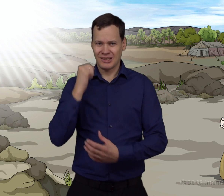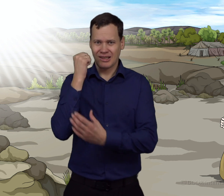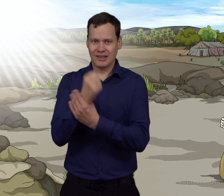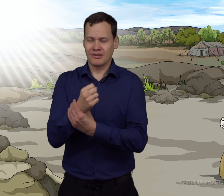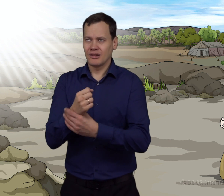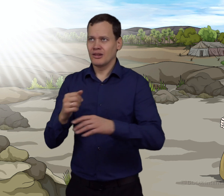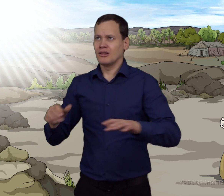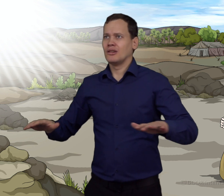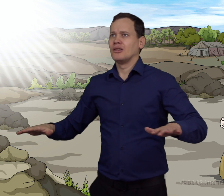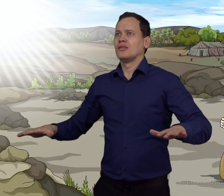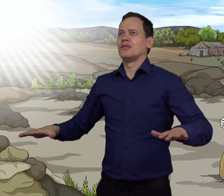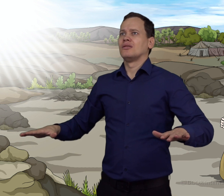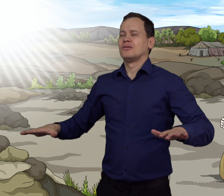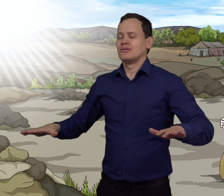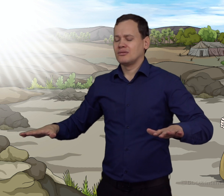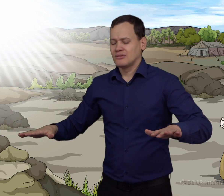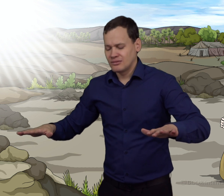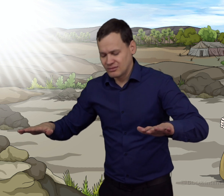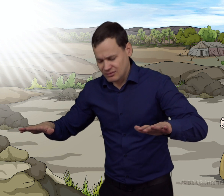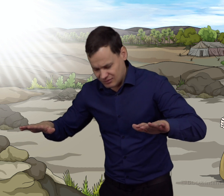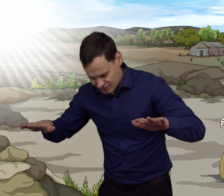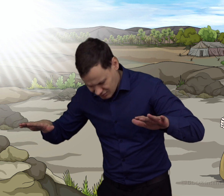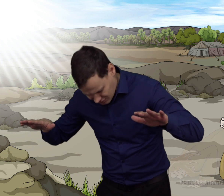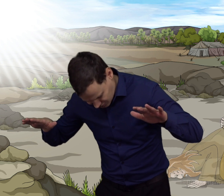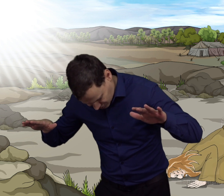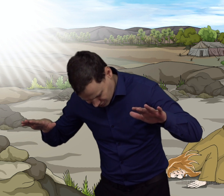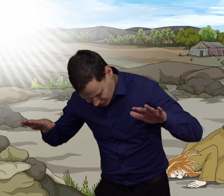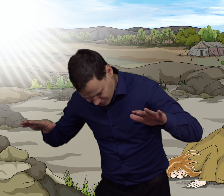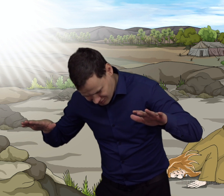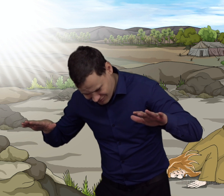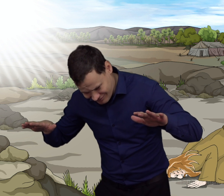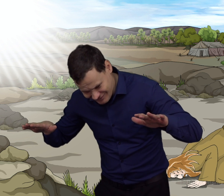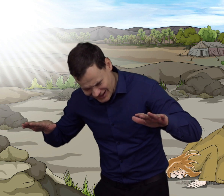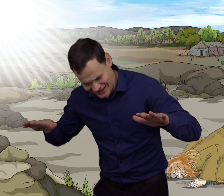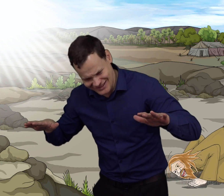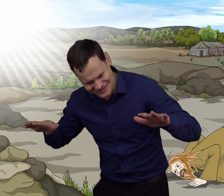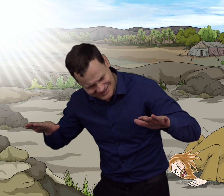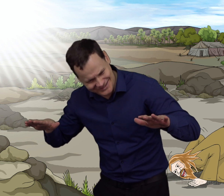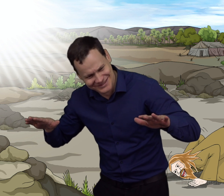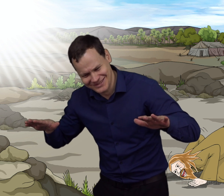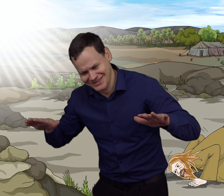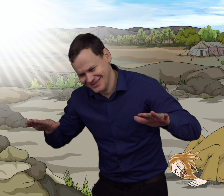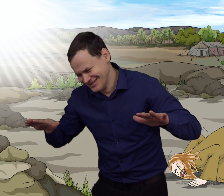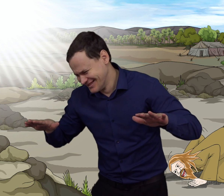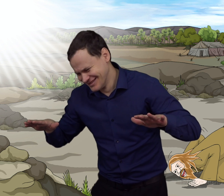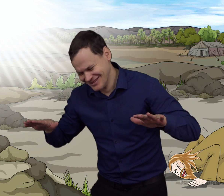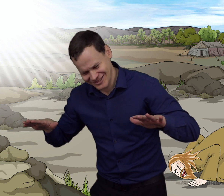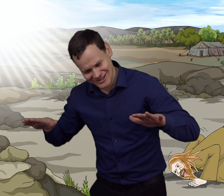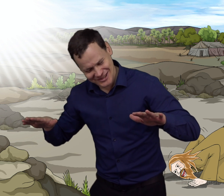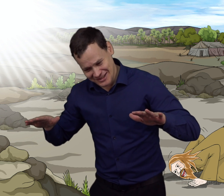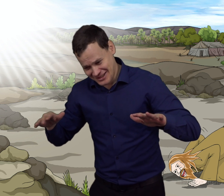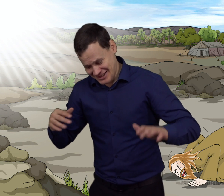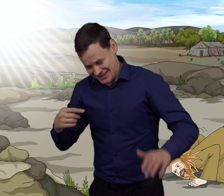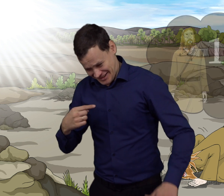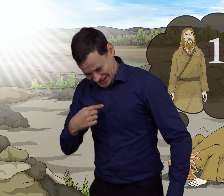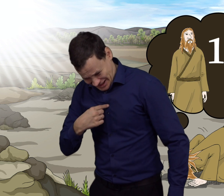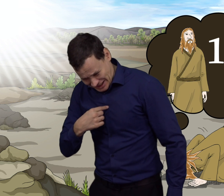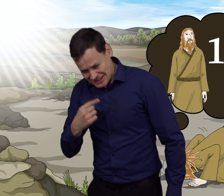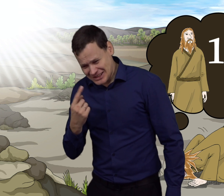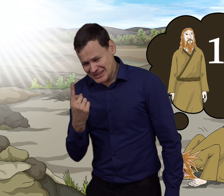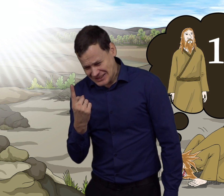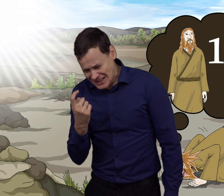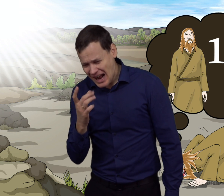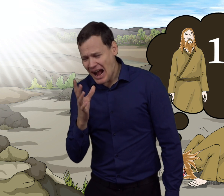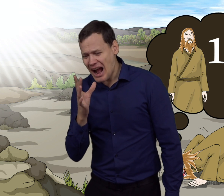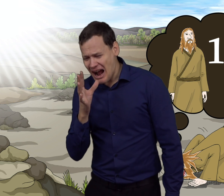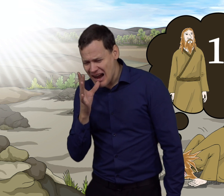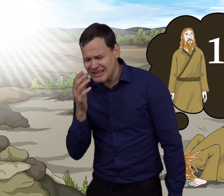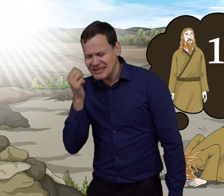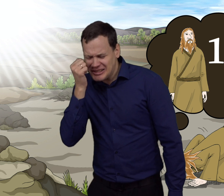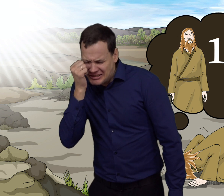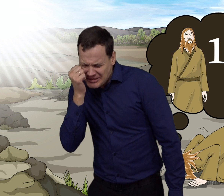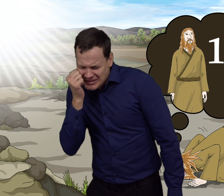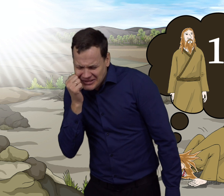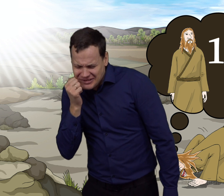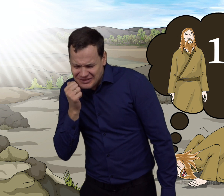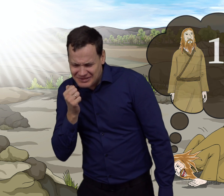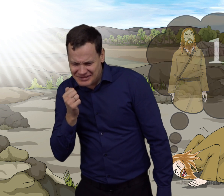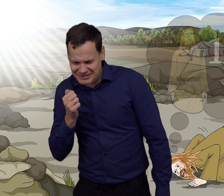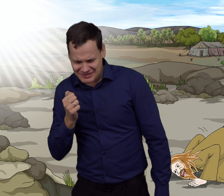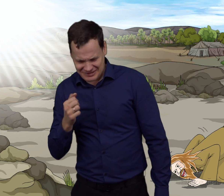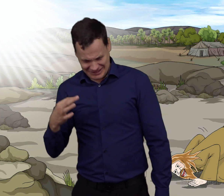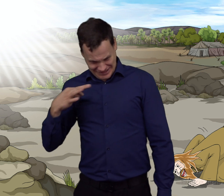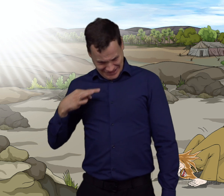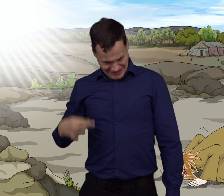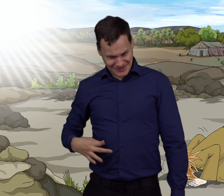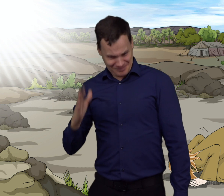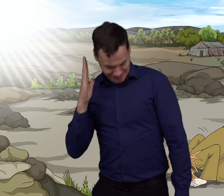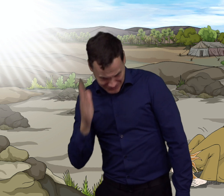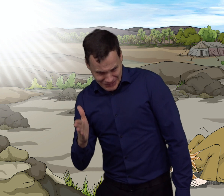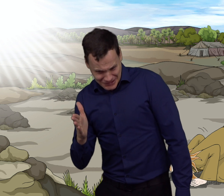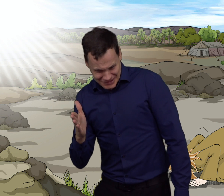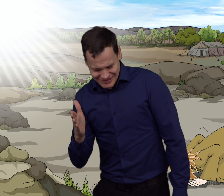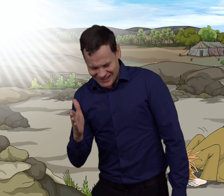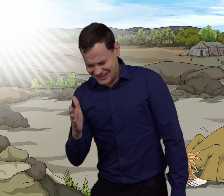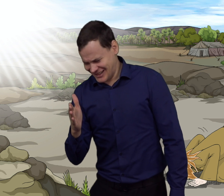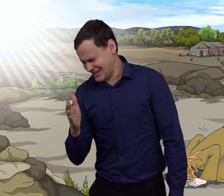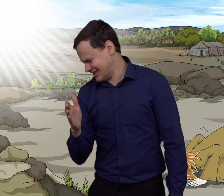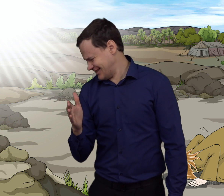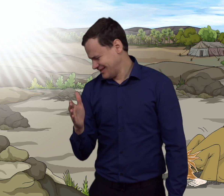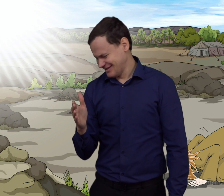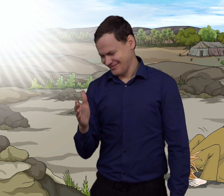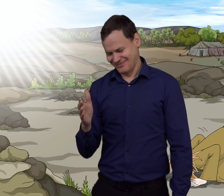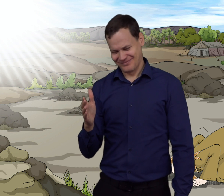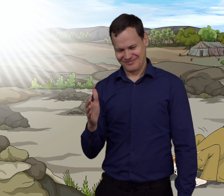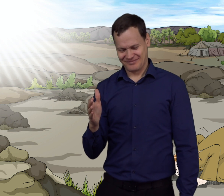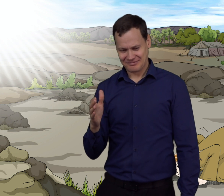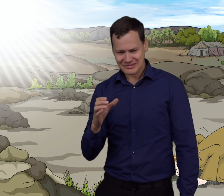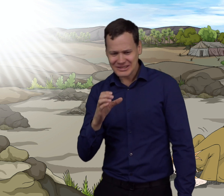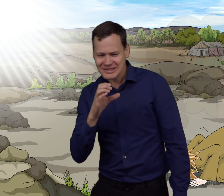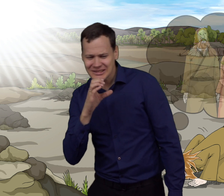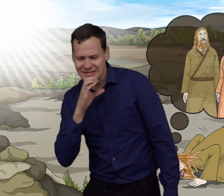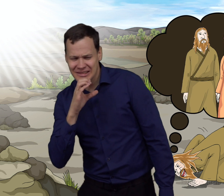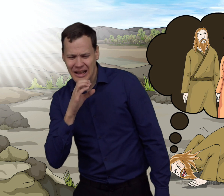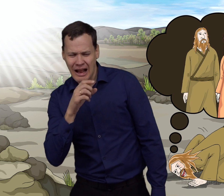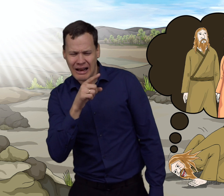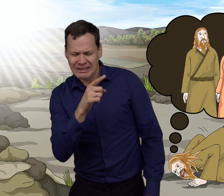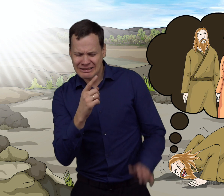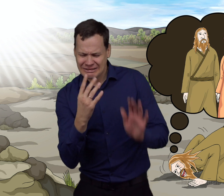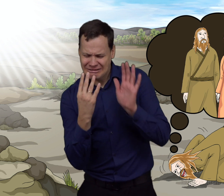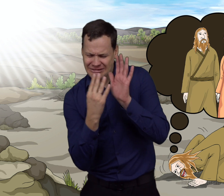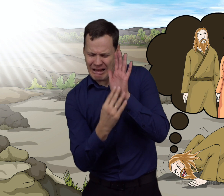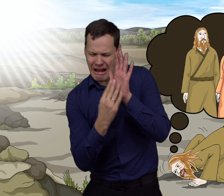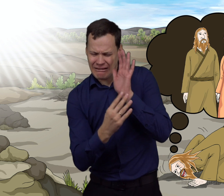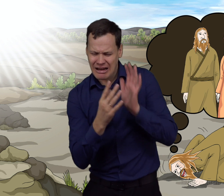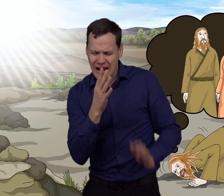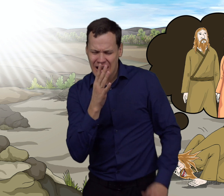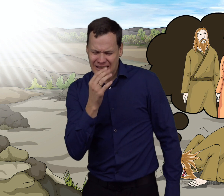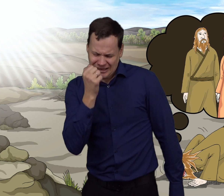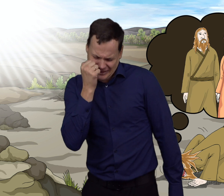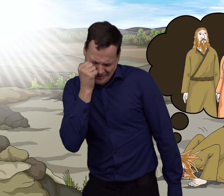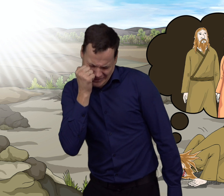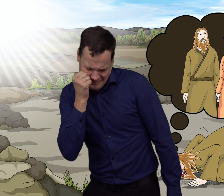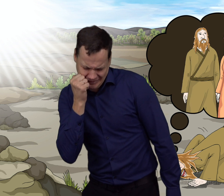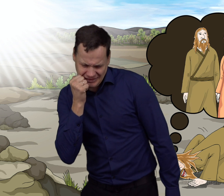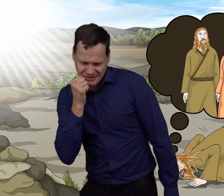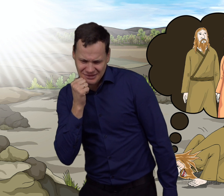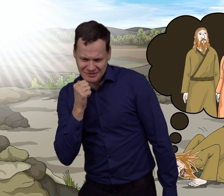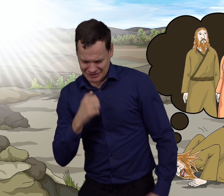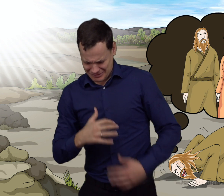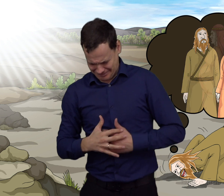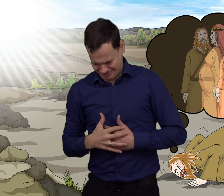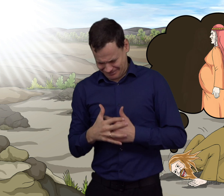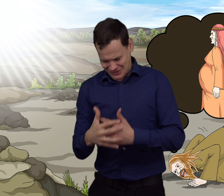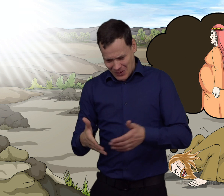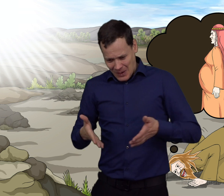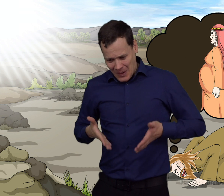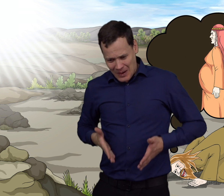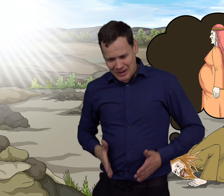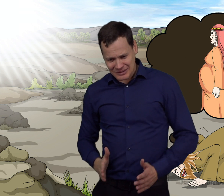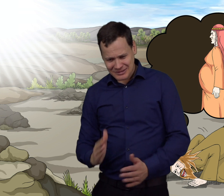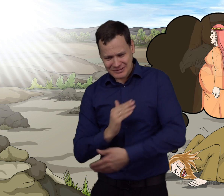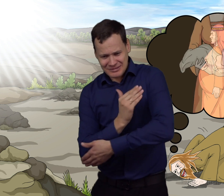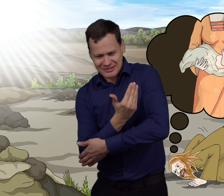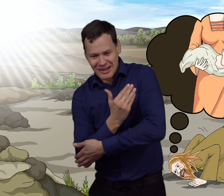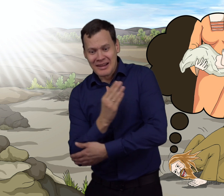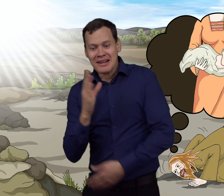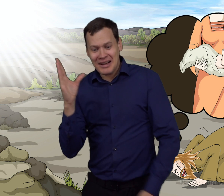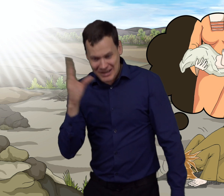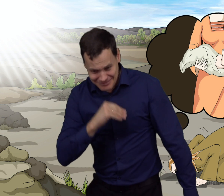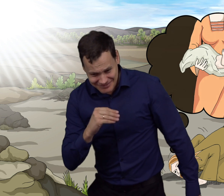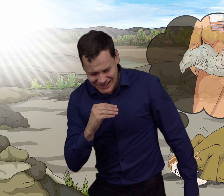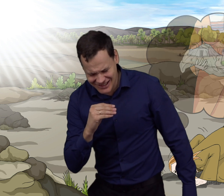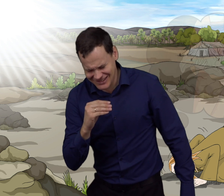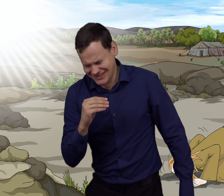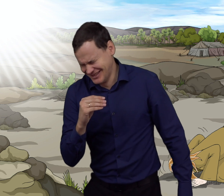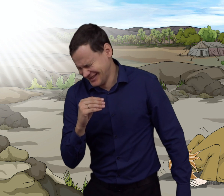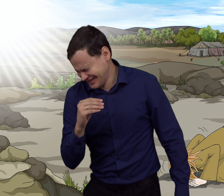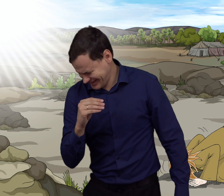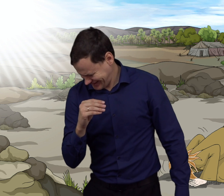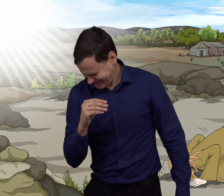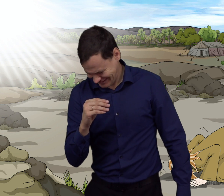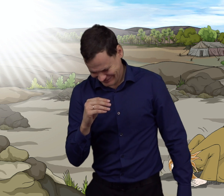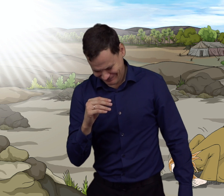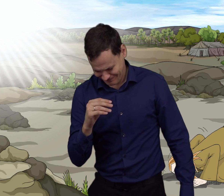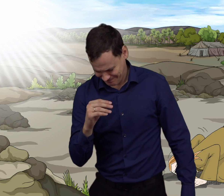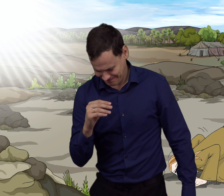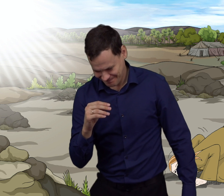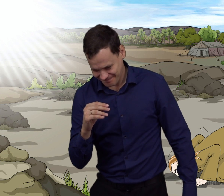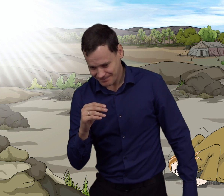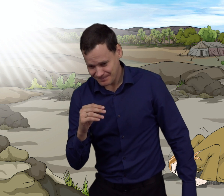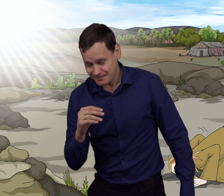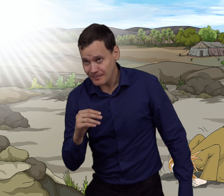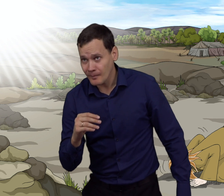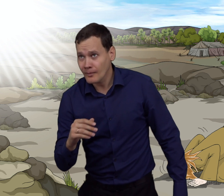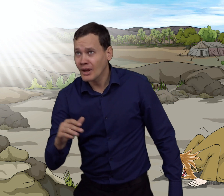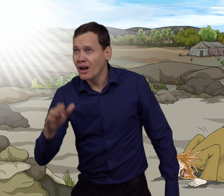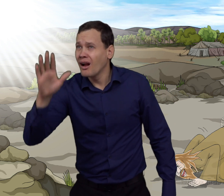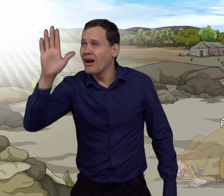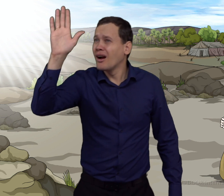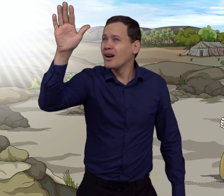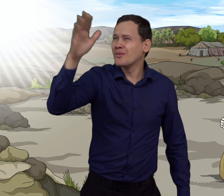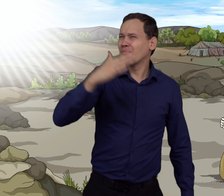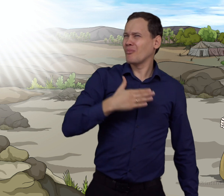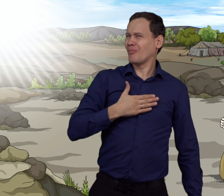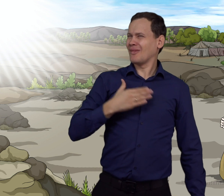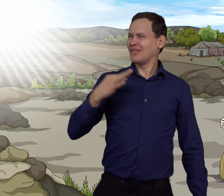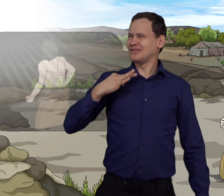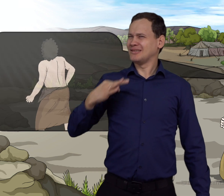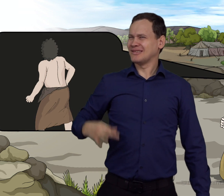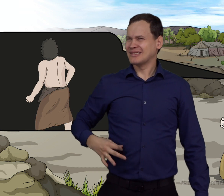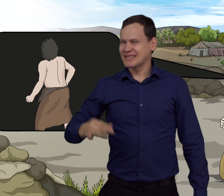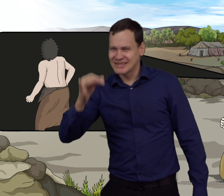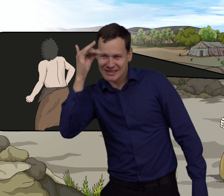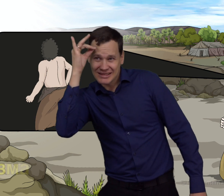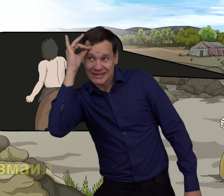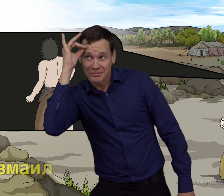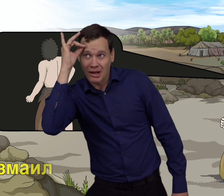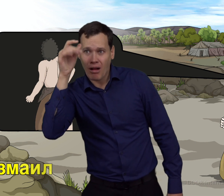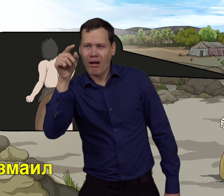Abraham fell facedown. Then he laughed and said to himself, “Can a child be born to a man who is a hundred years old? Can Sarah give birth at the age of ninety?”